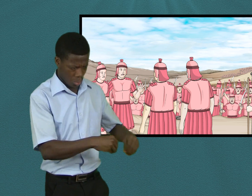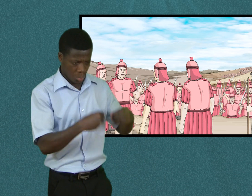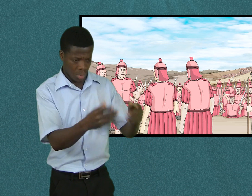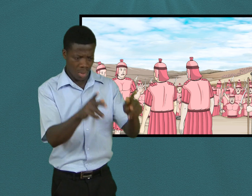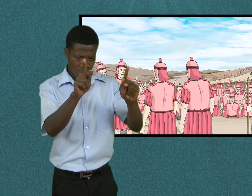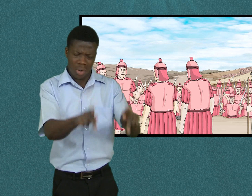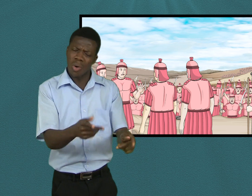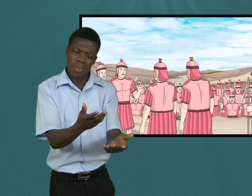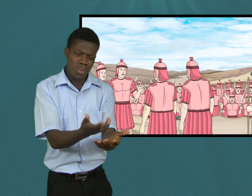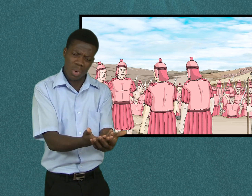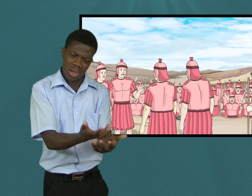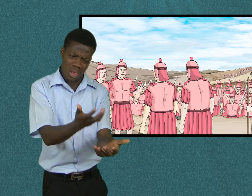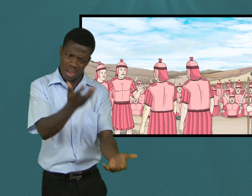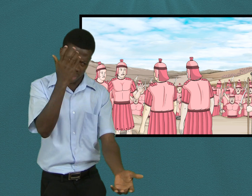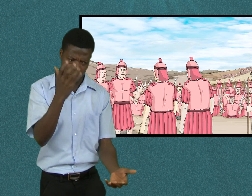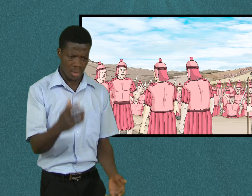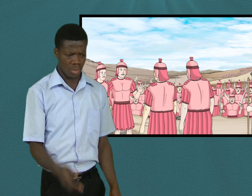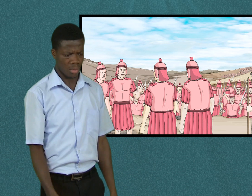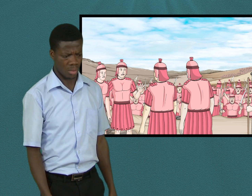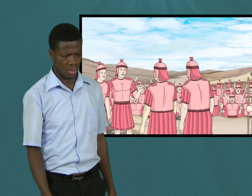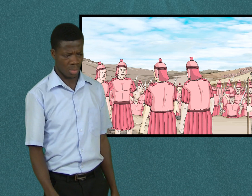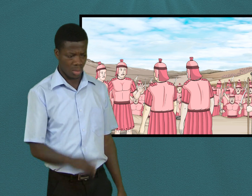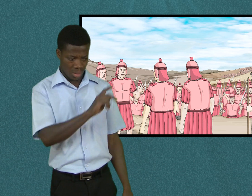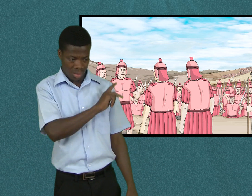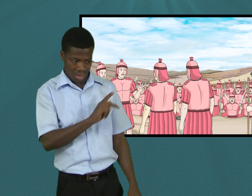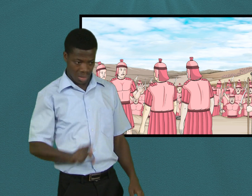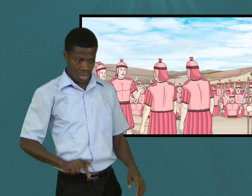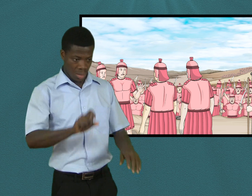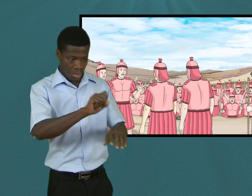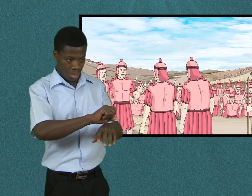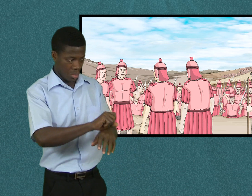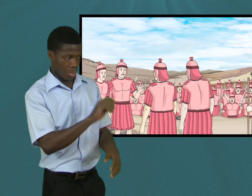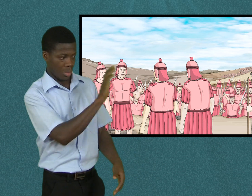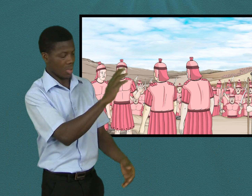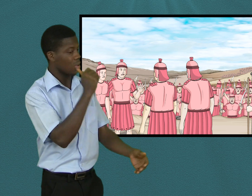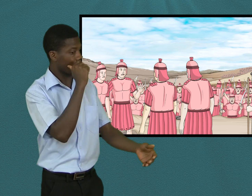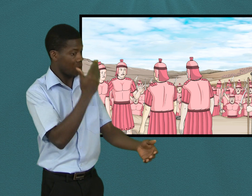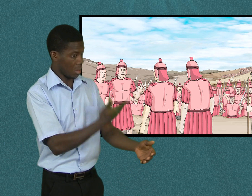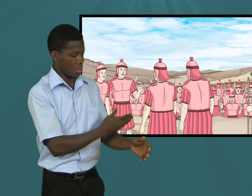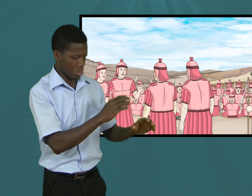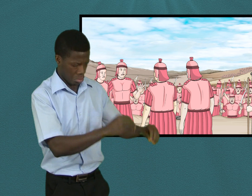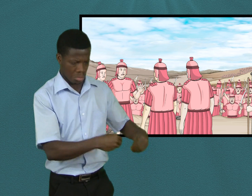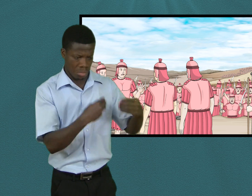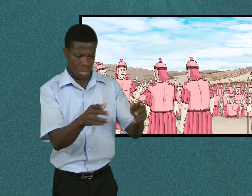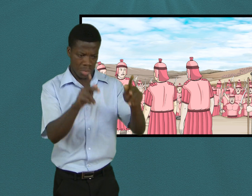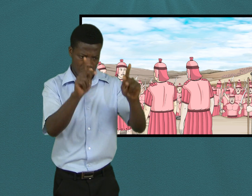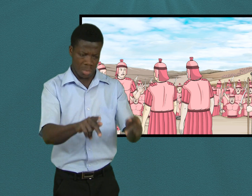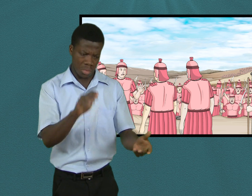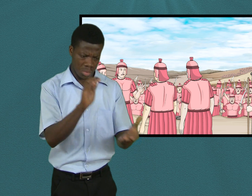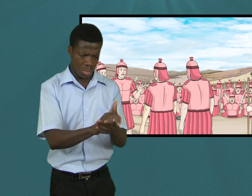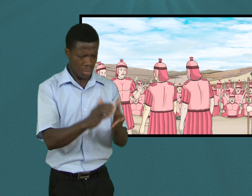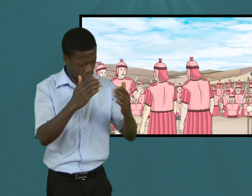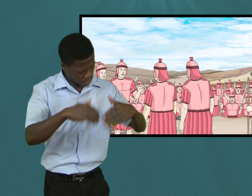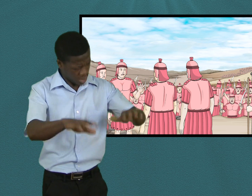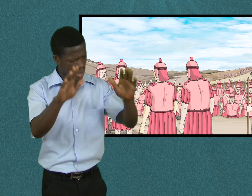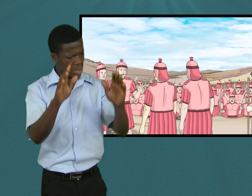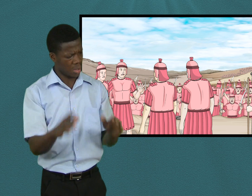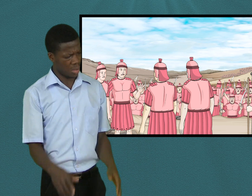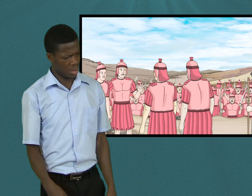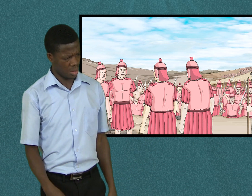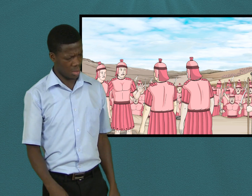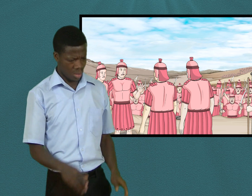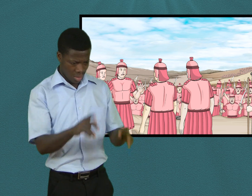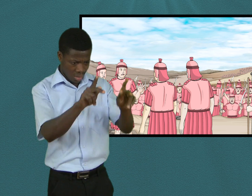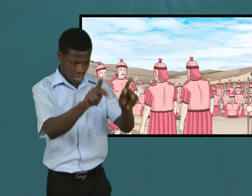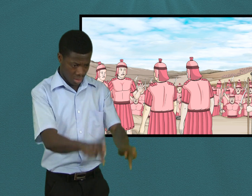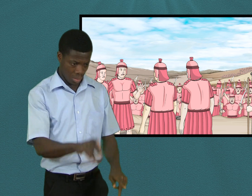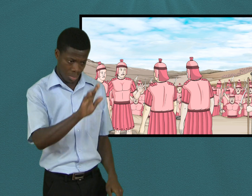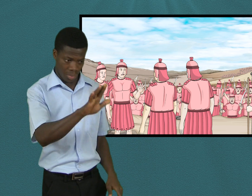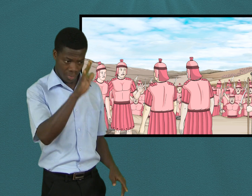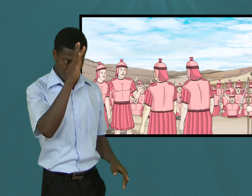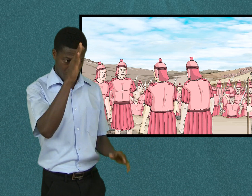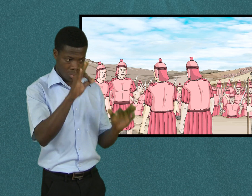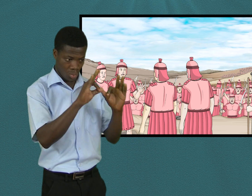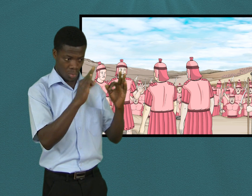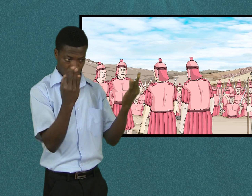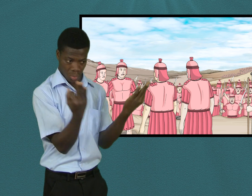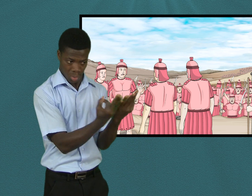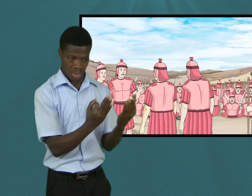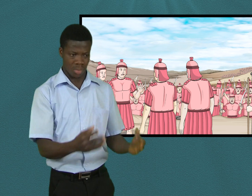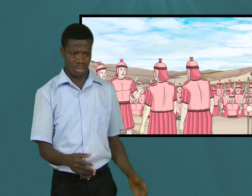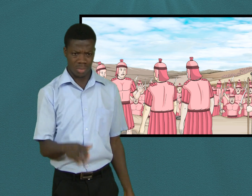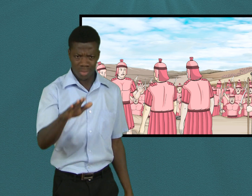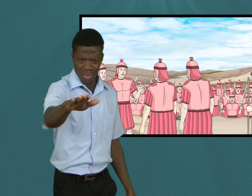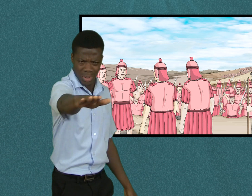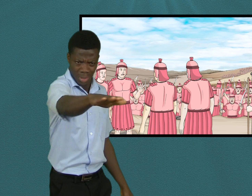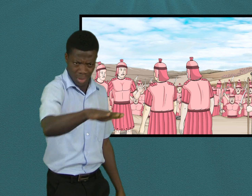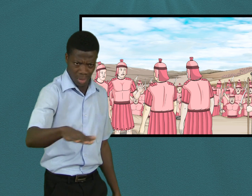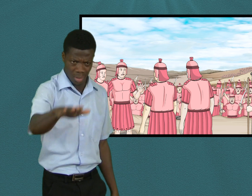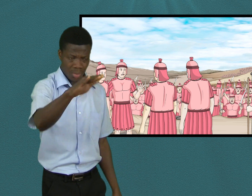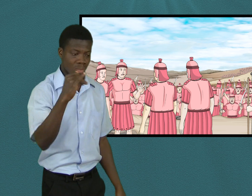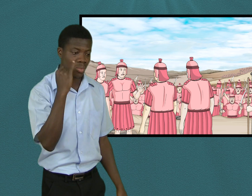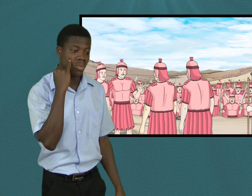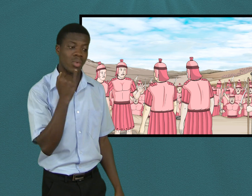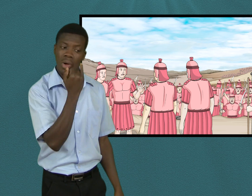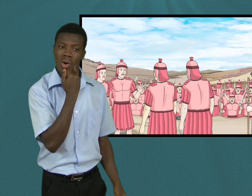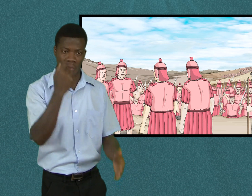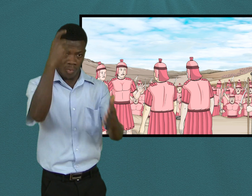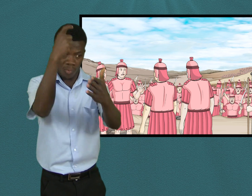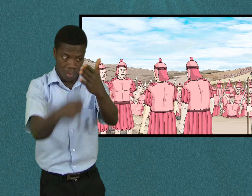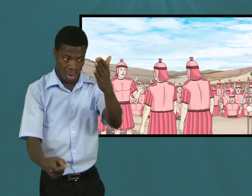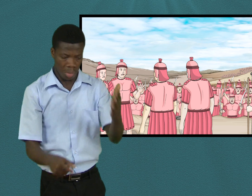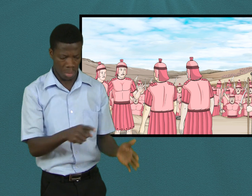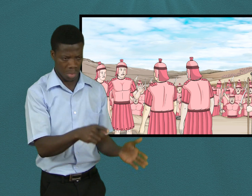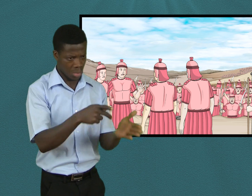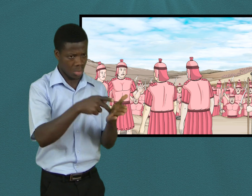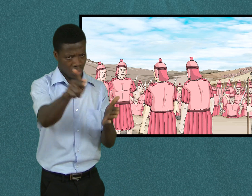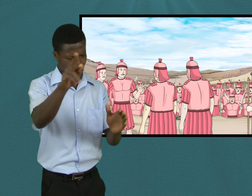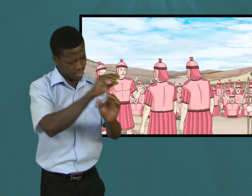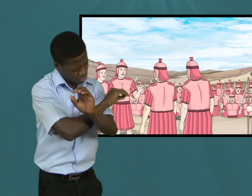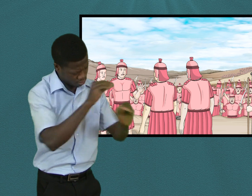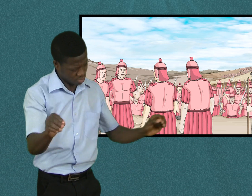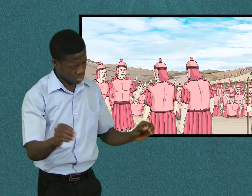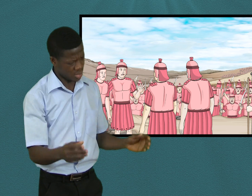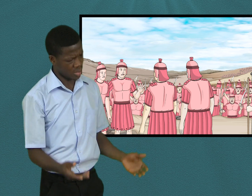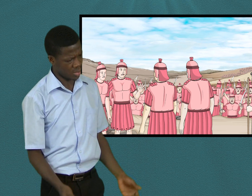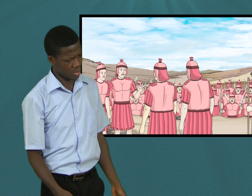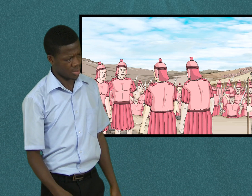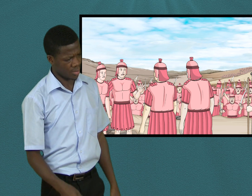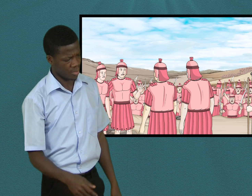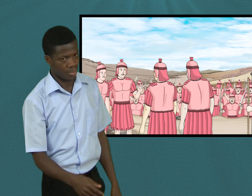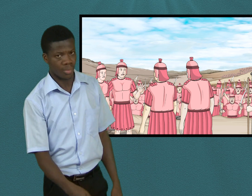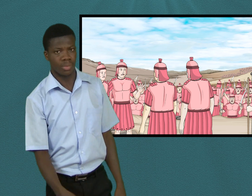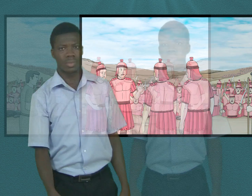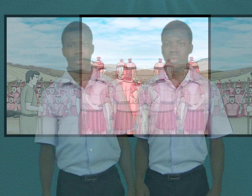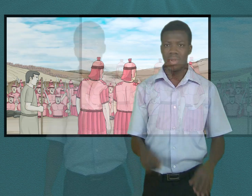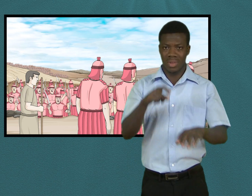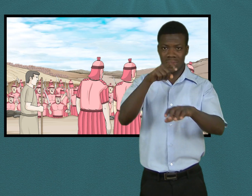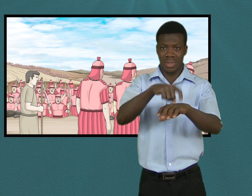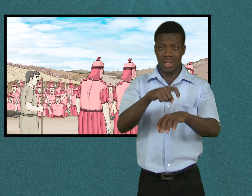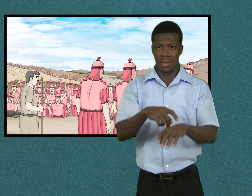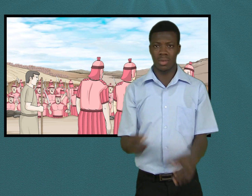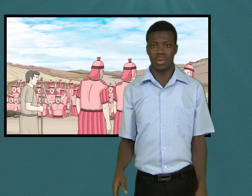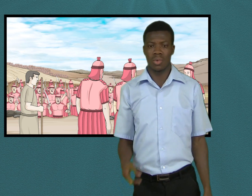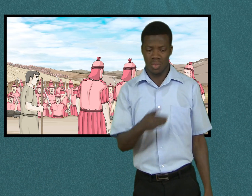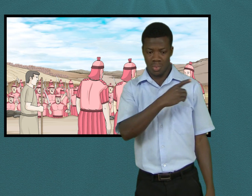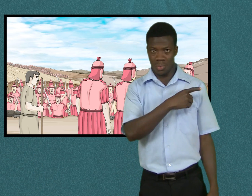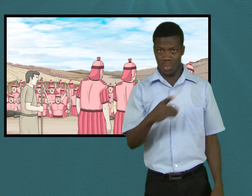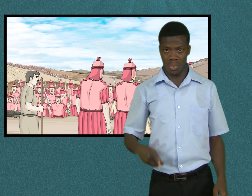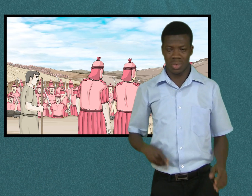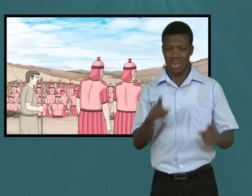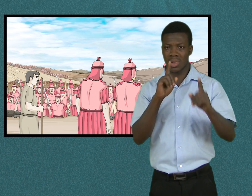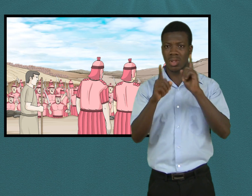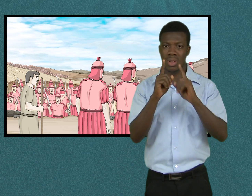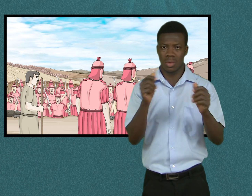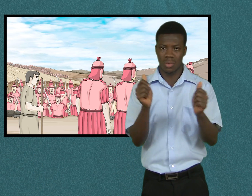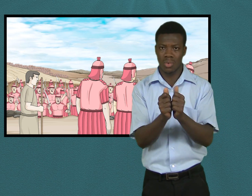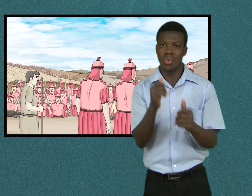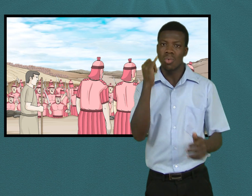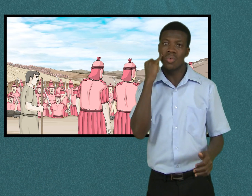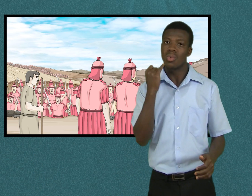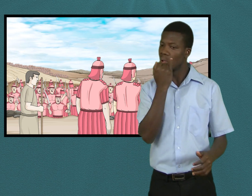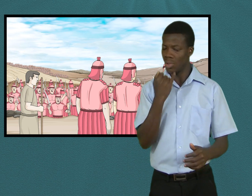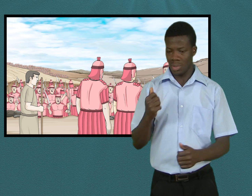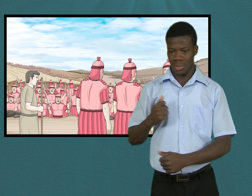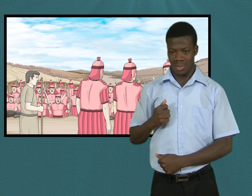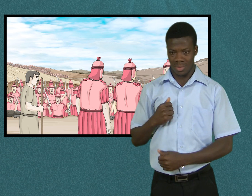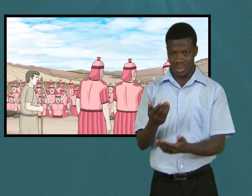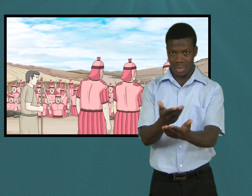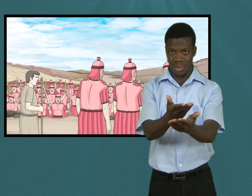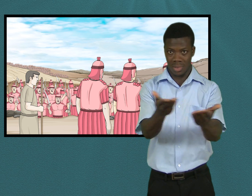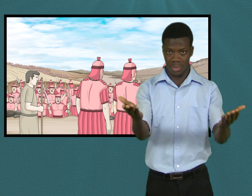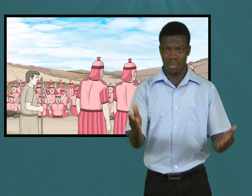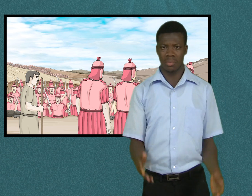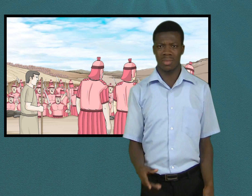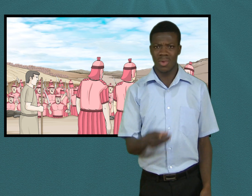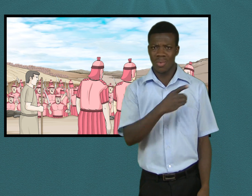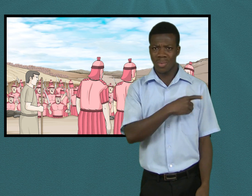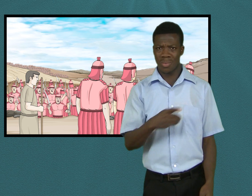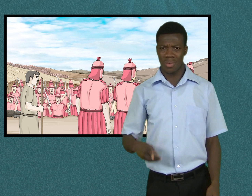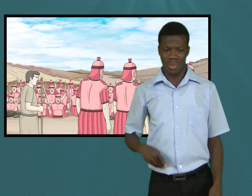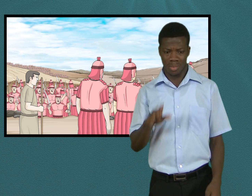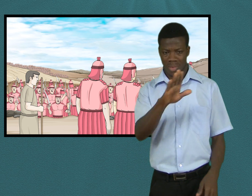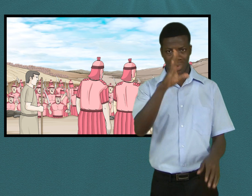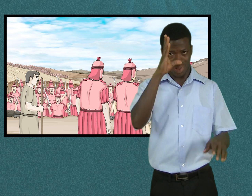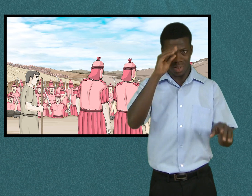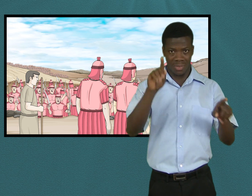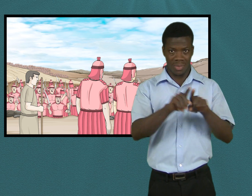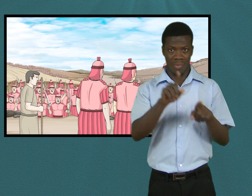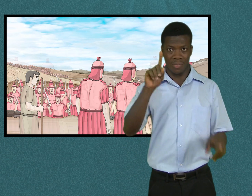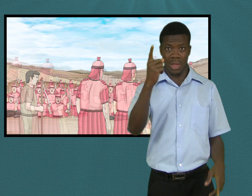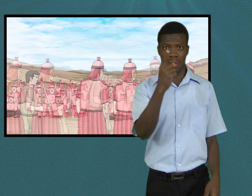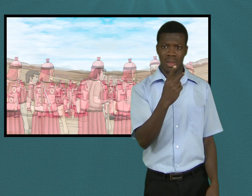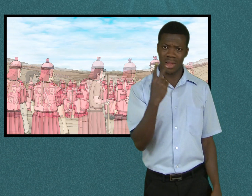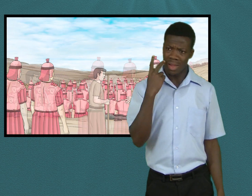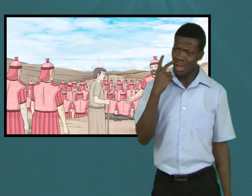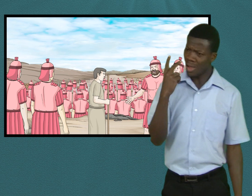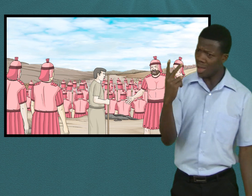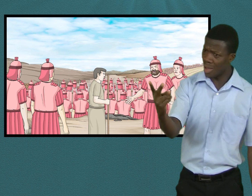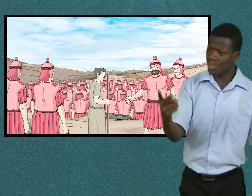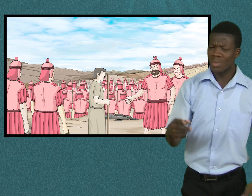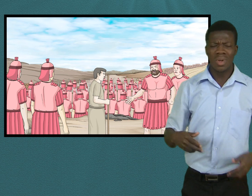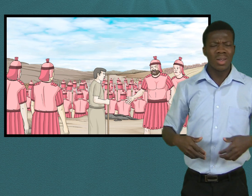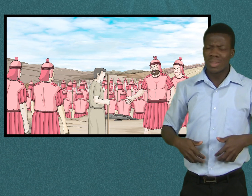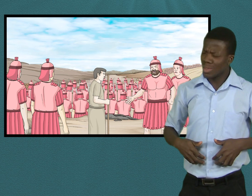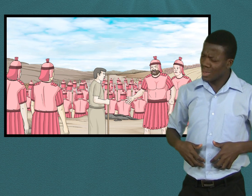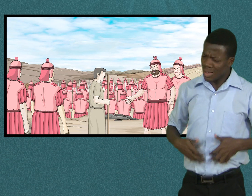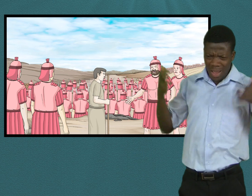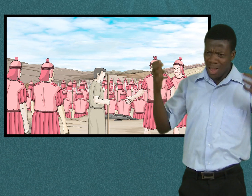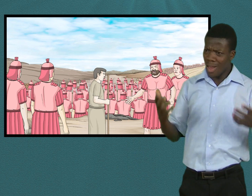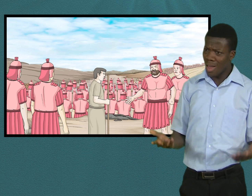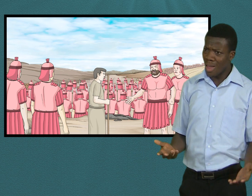The people told him about the offer, saying, “That is what will be done for the man who kills him.”